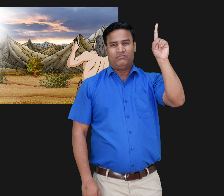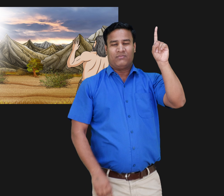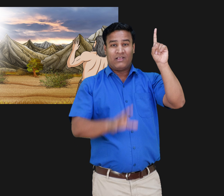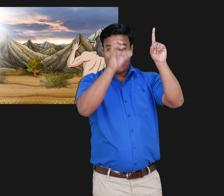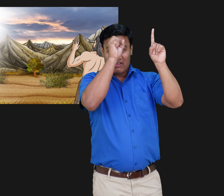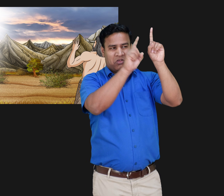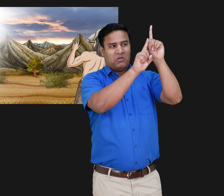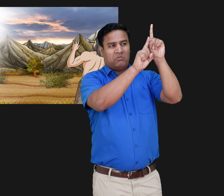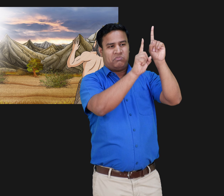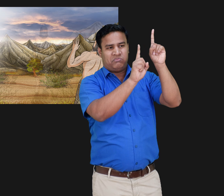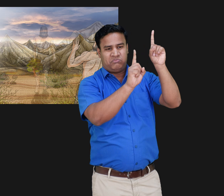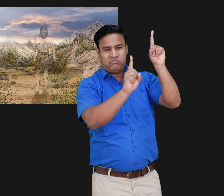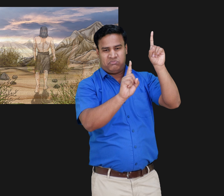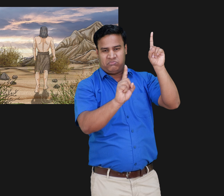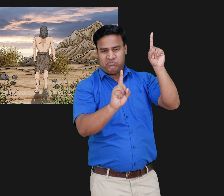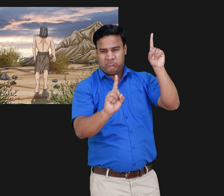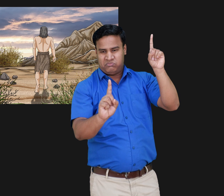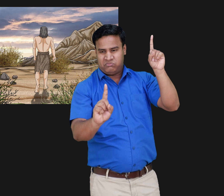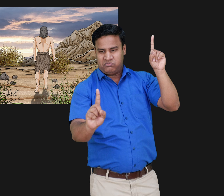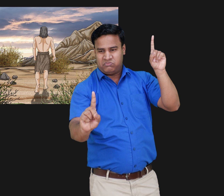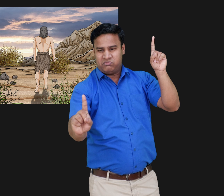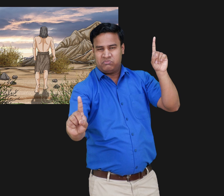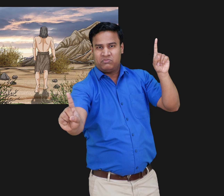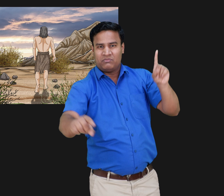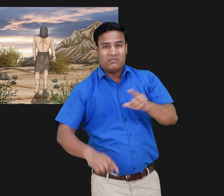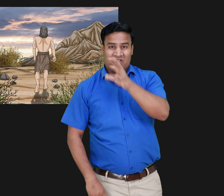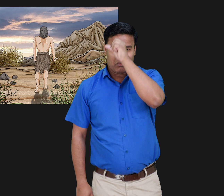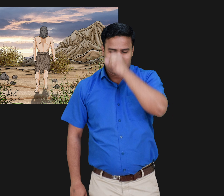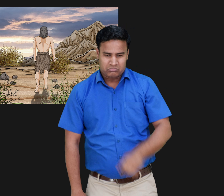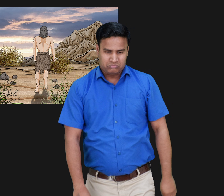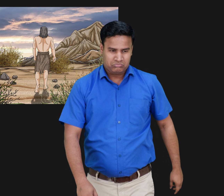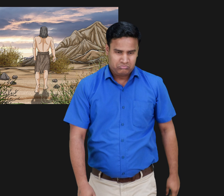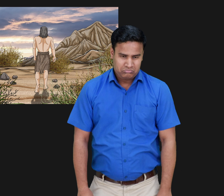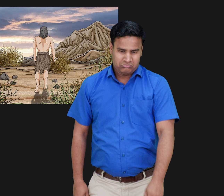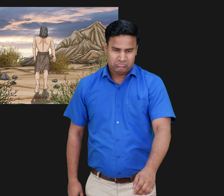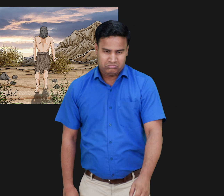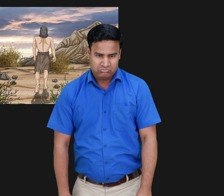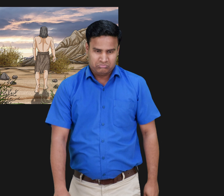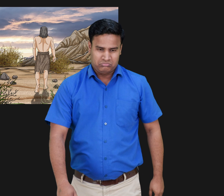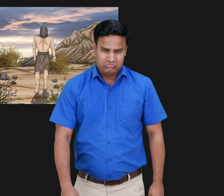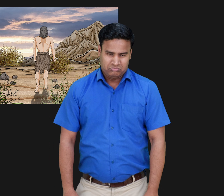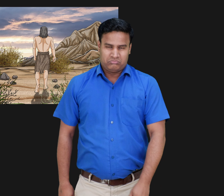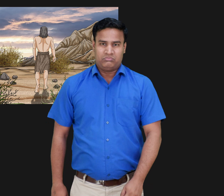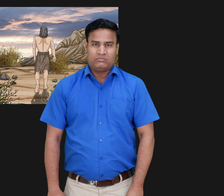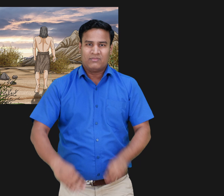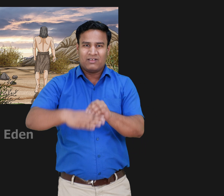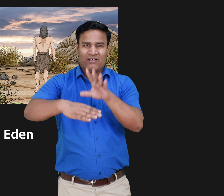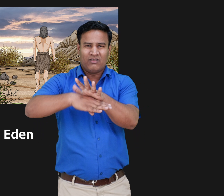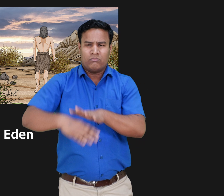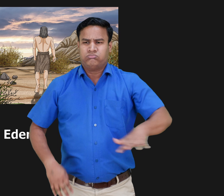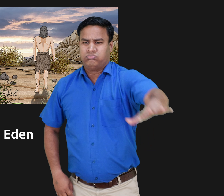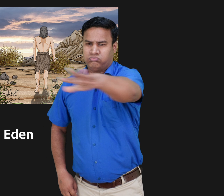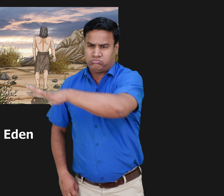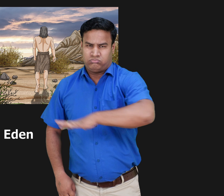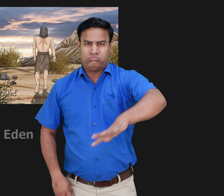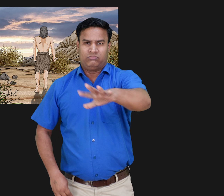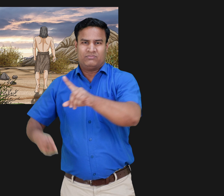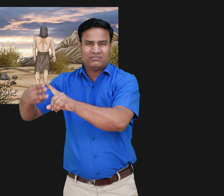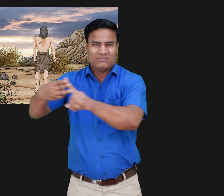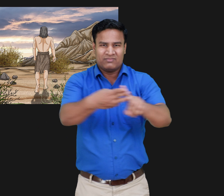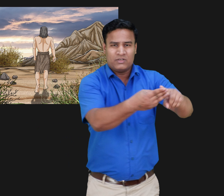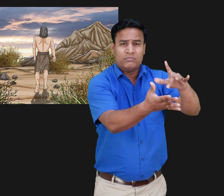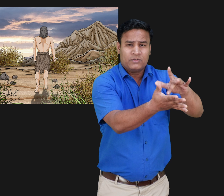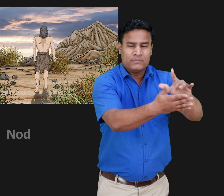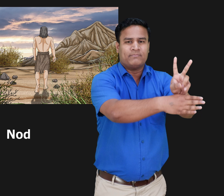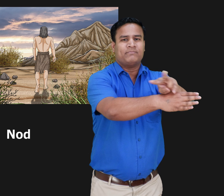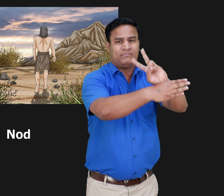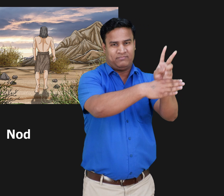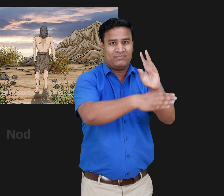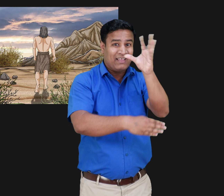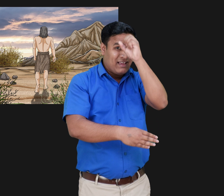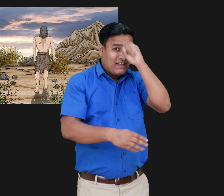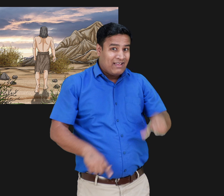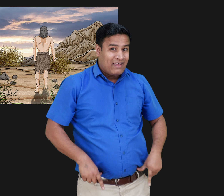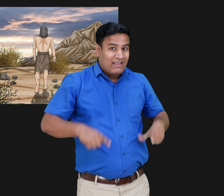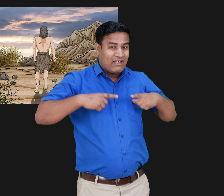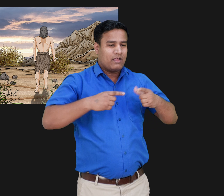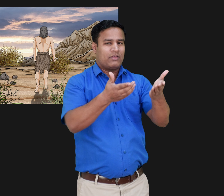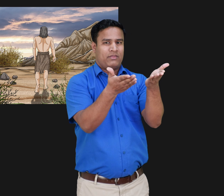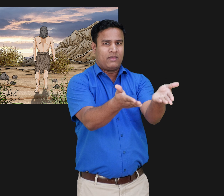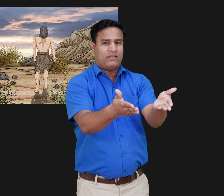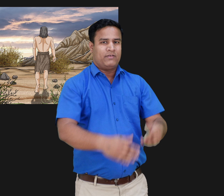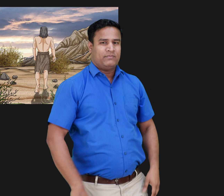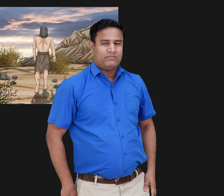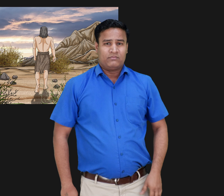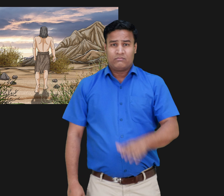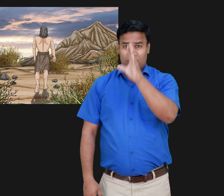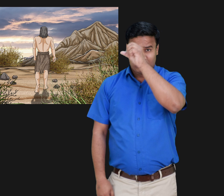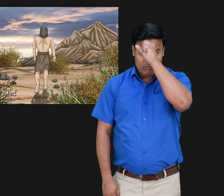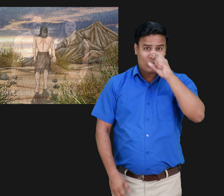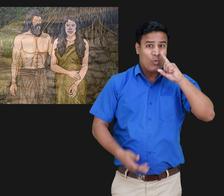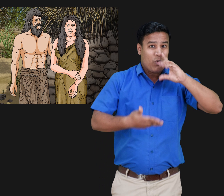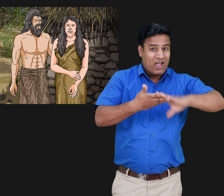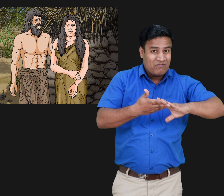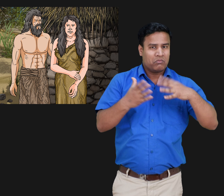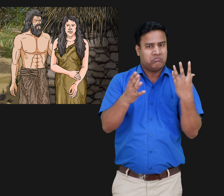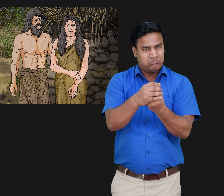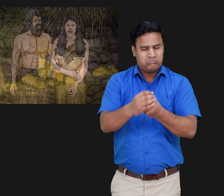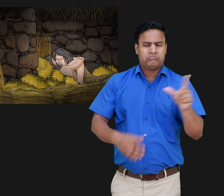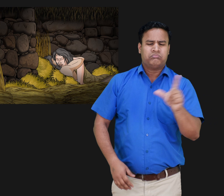So Cain went out from the presence of the LORD and settled in the land of Nod, east of Eden.